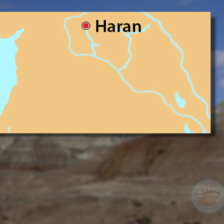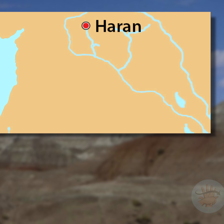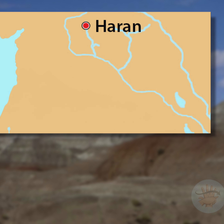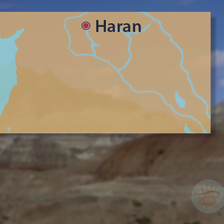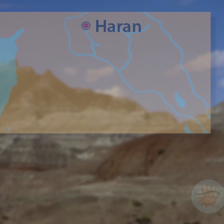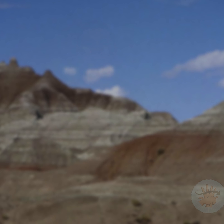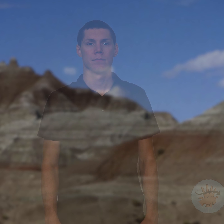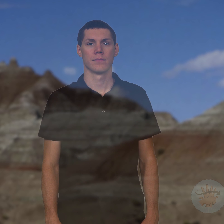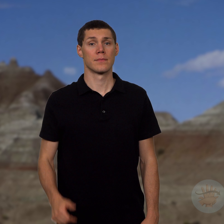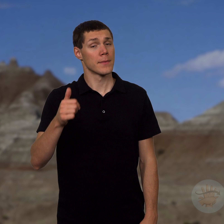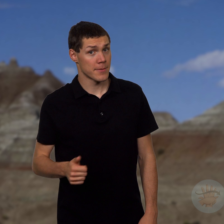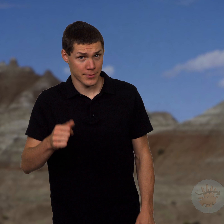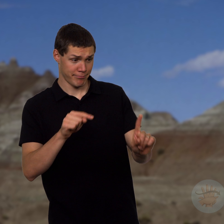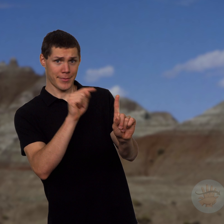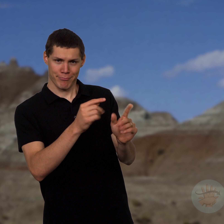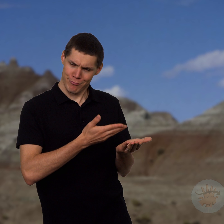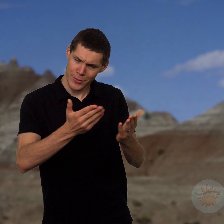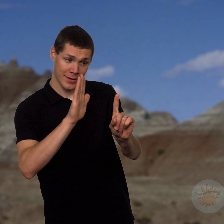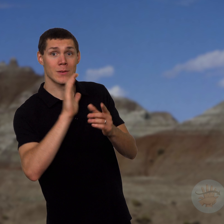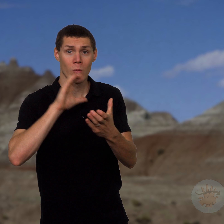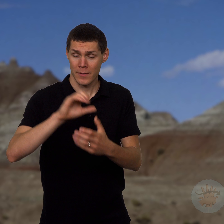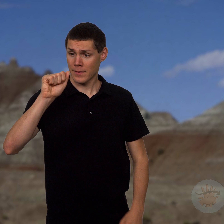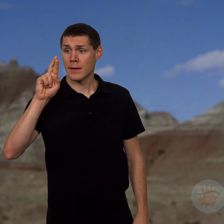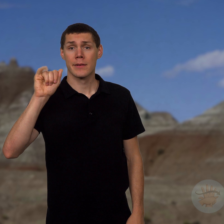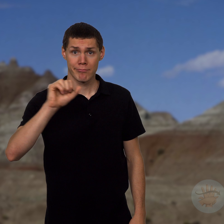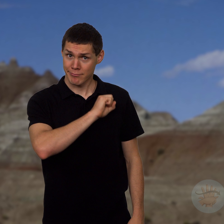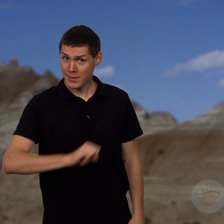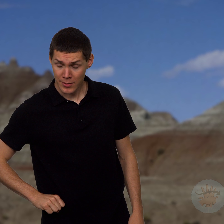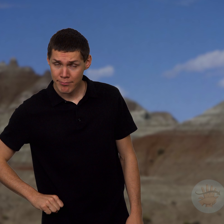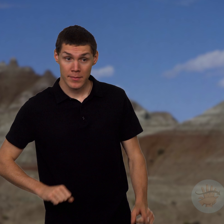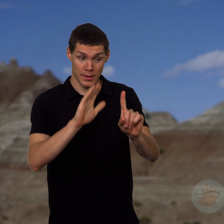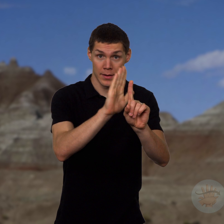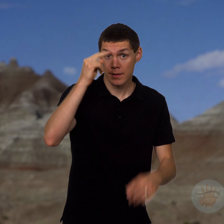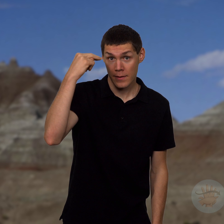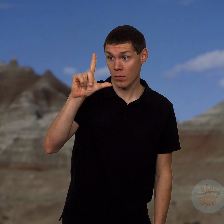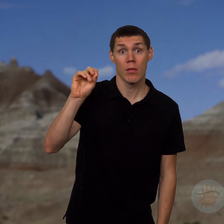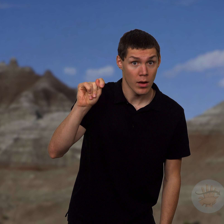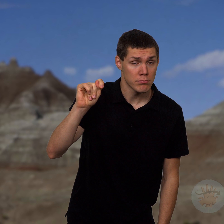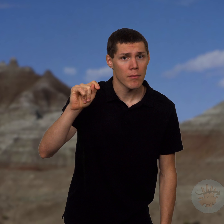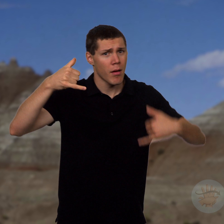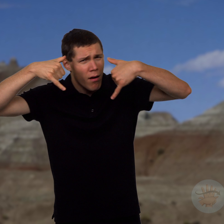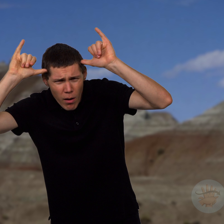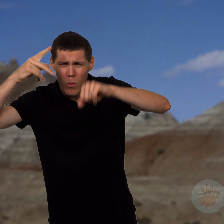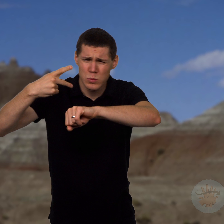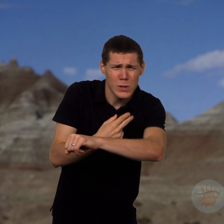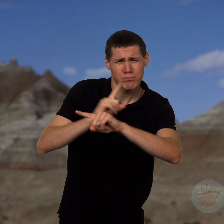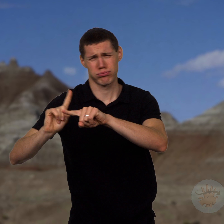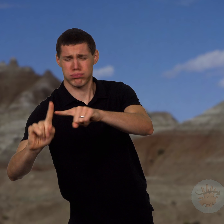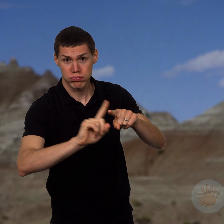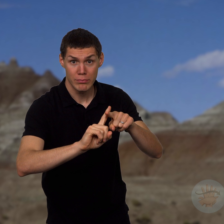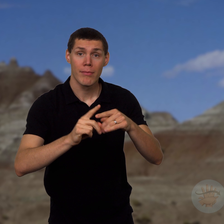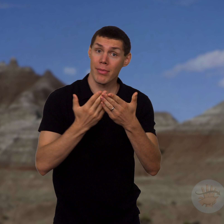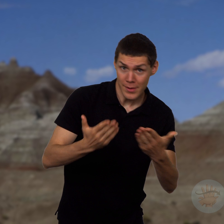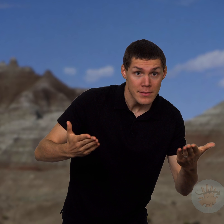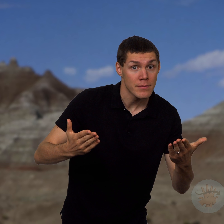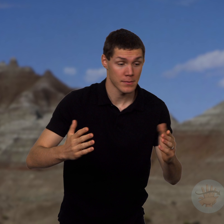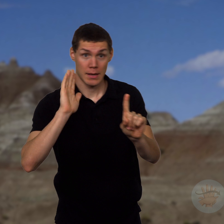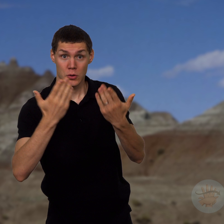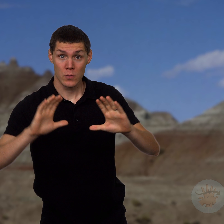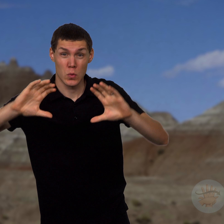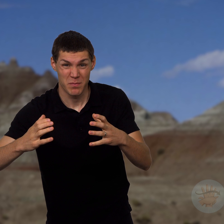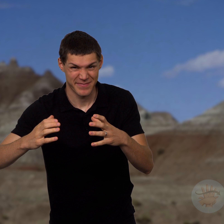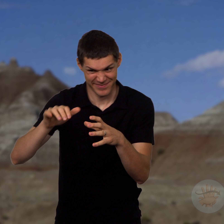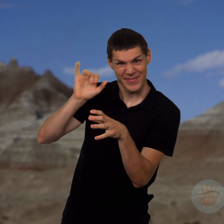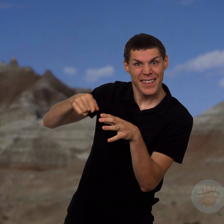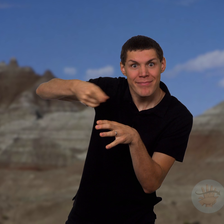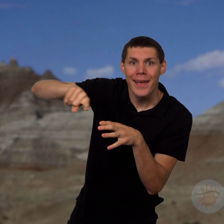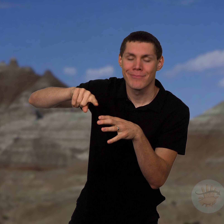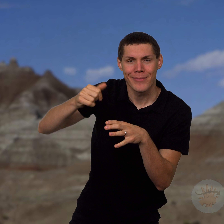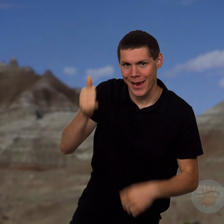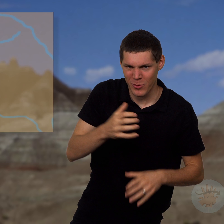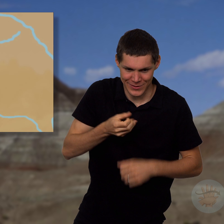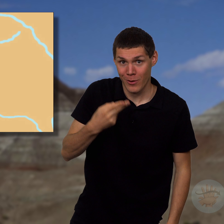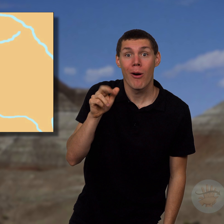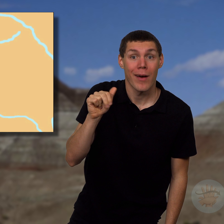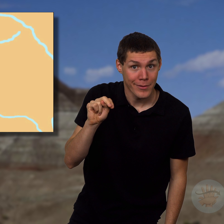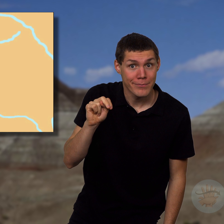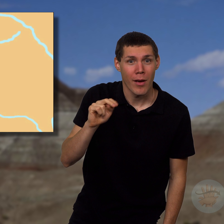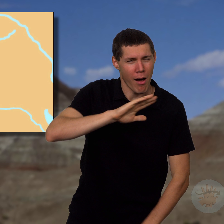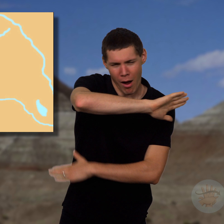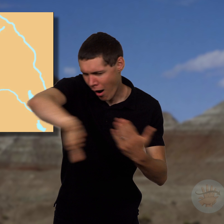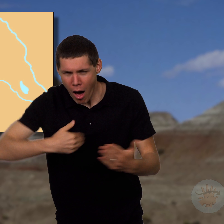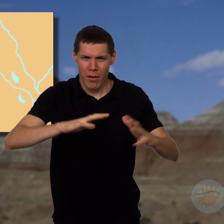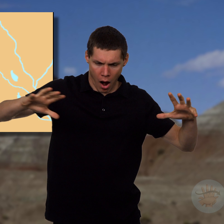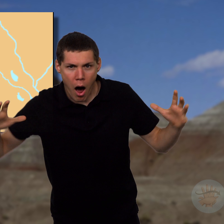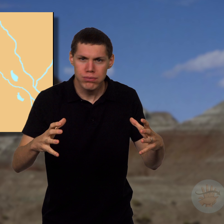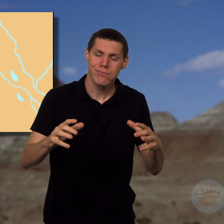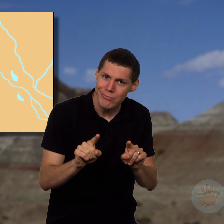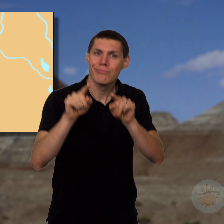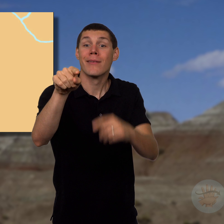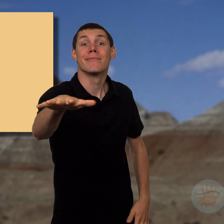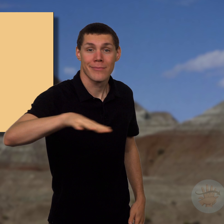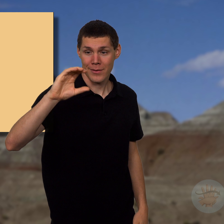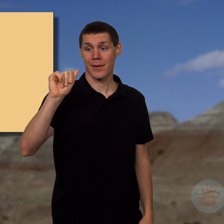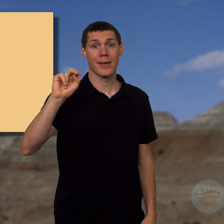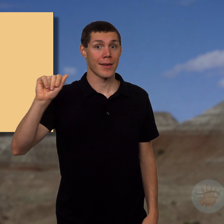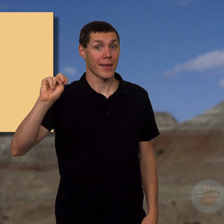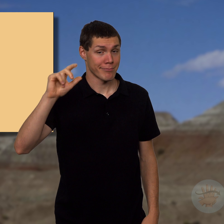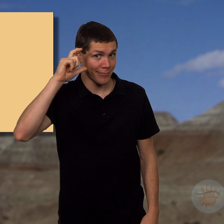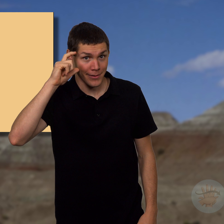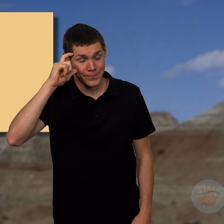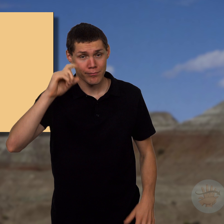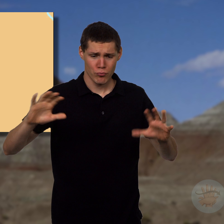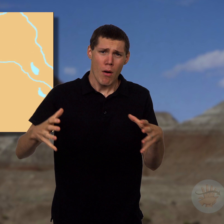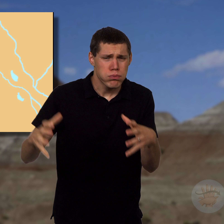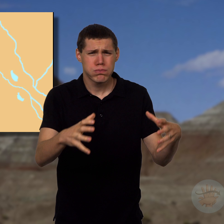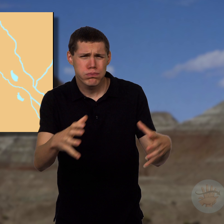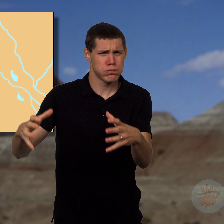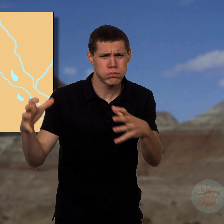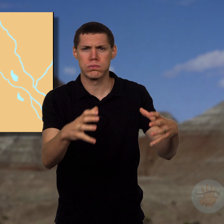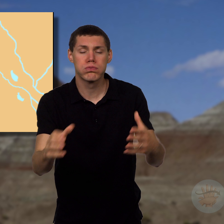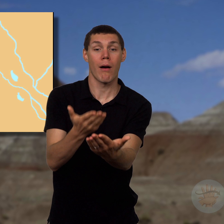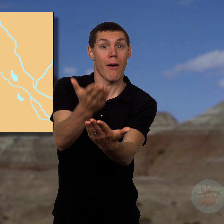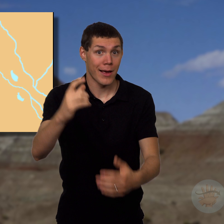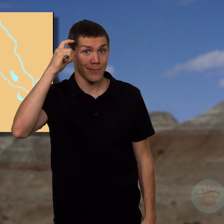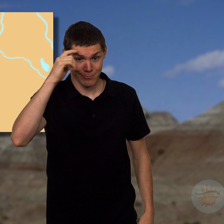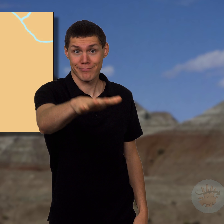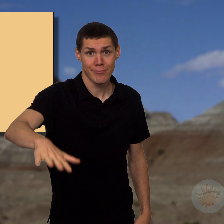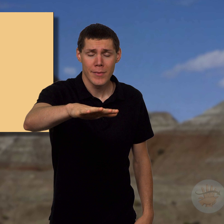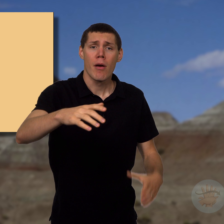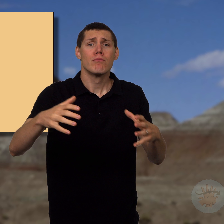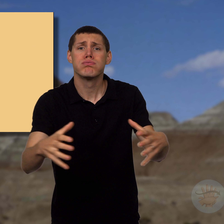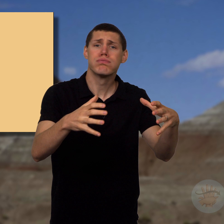And Abram took his wife Sarai, his nephew Lot, and all the possessions and people they had acquired in Haran, and set out for the land of Canaan.